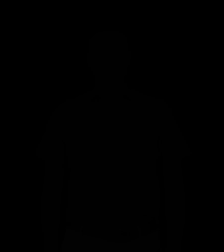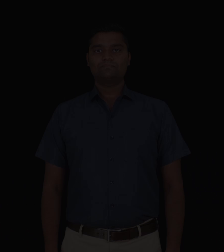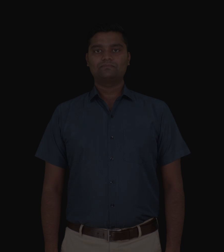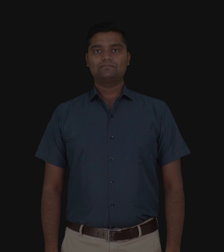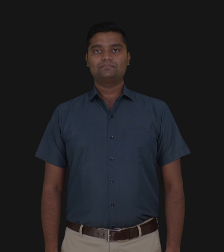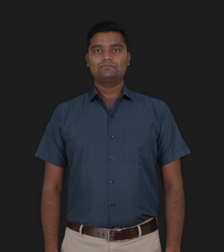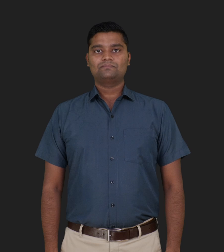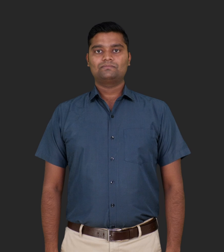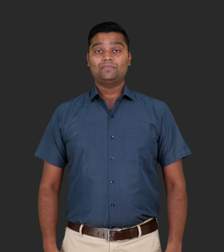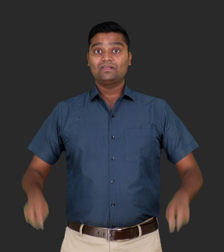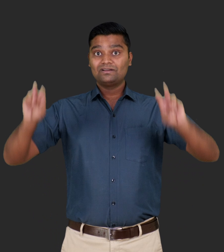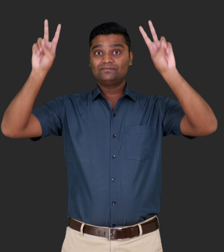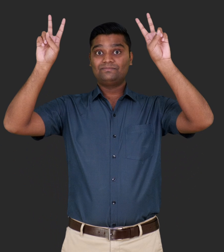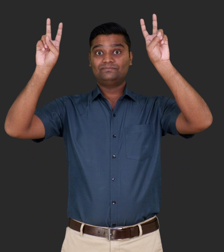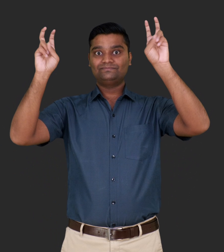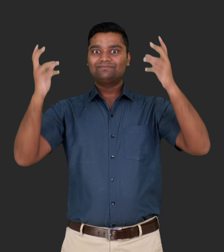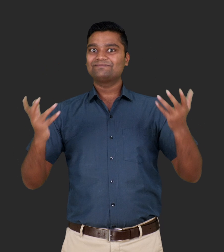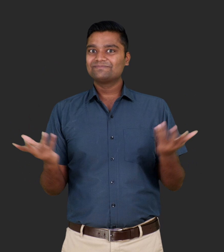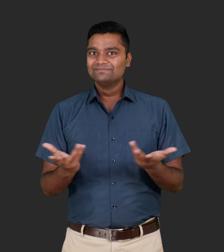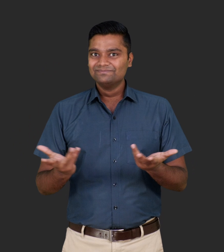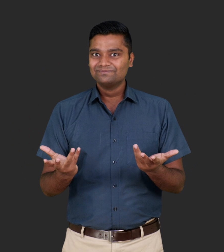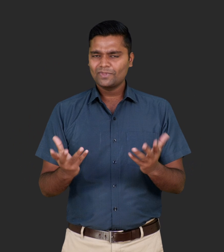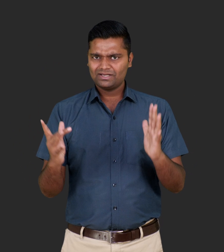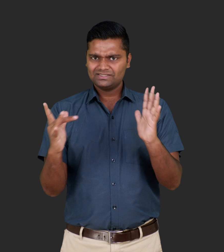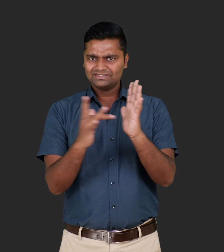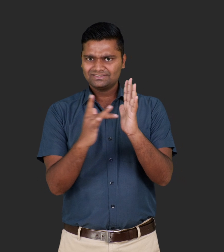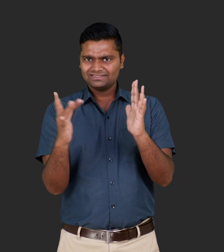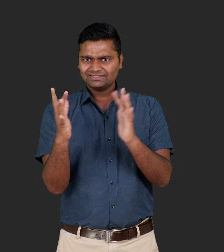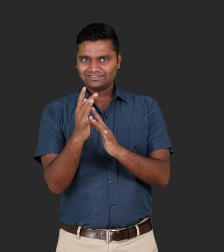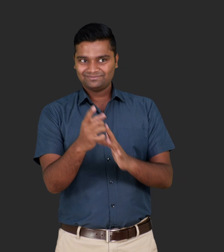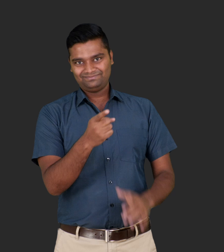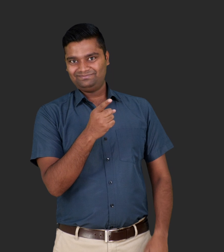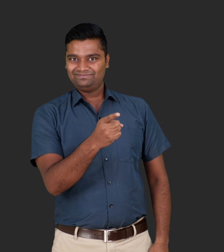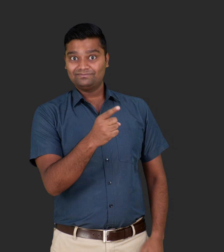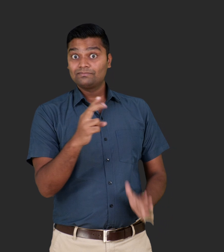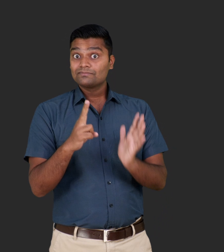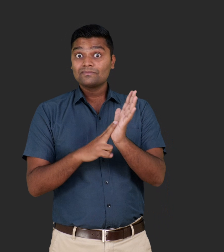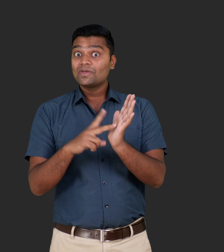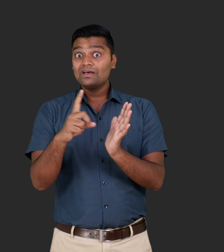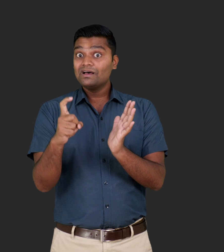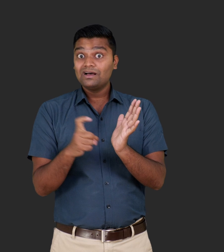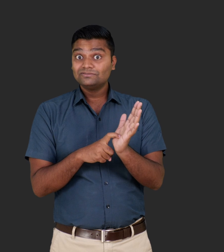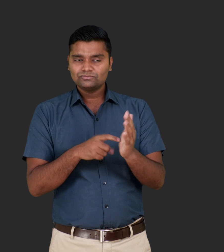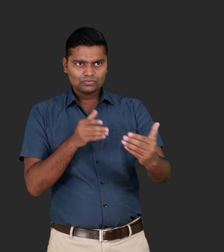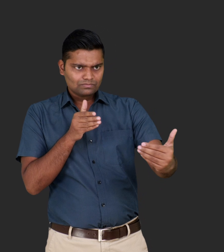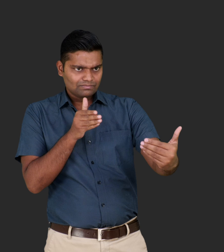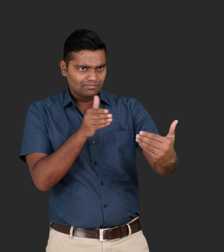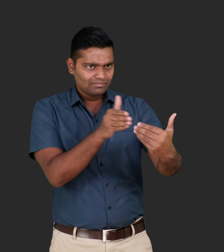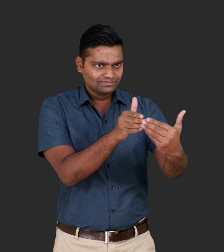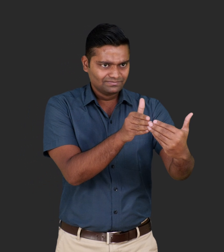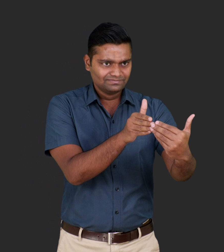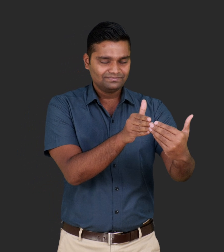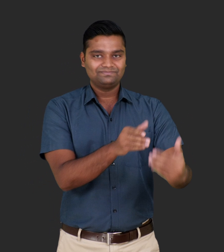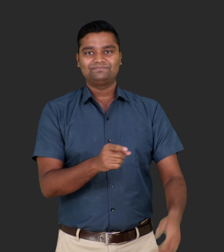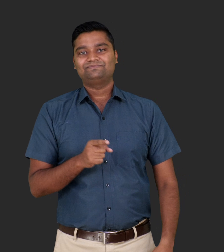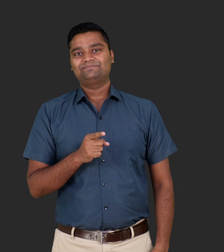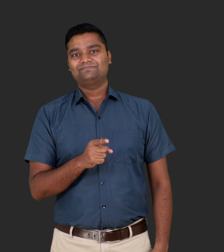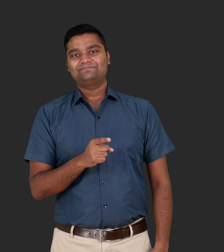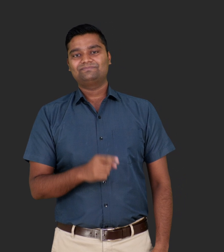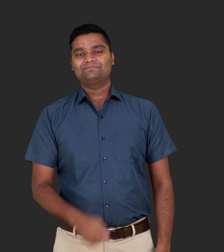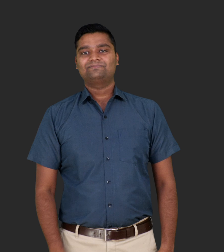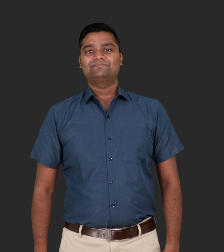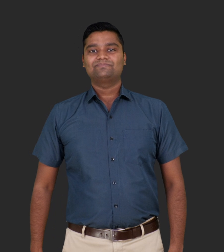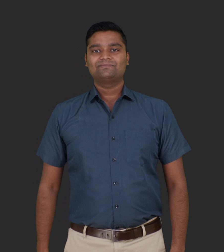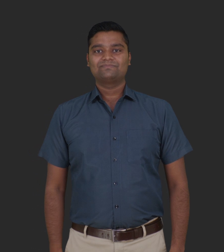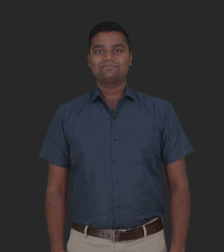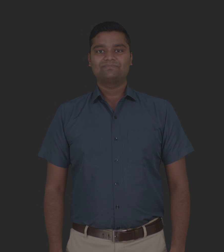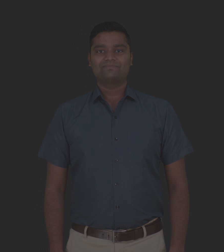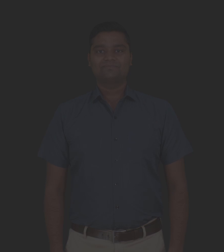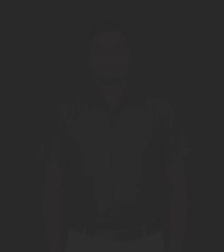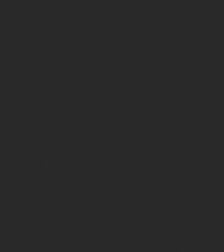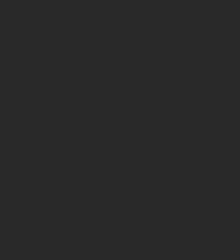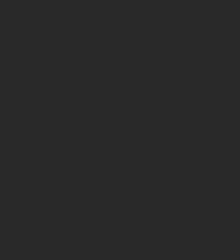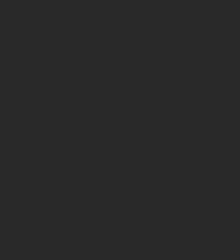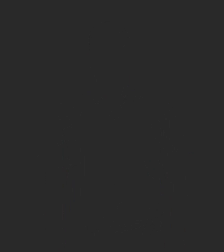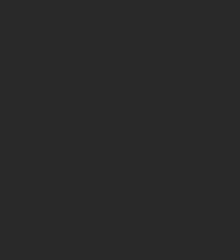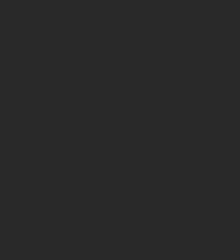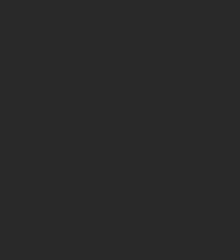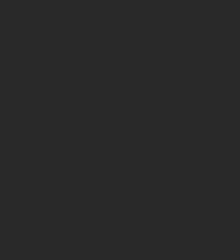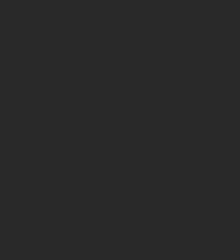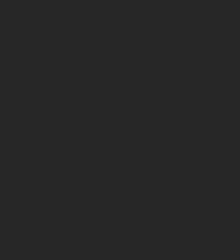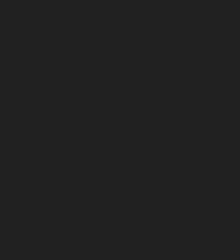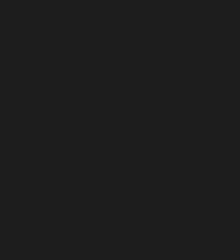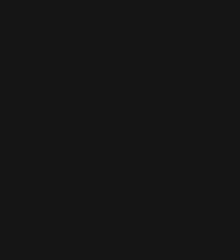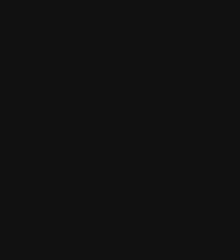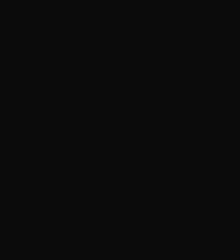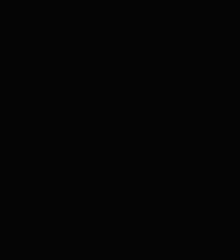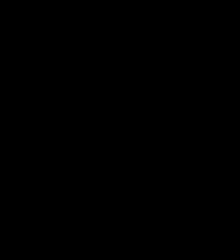Nicodemus meets Jesus